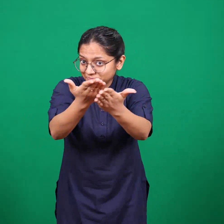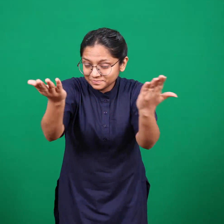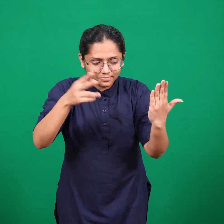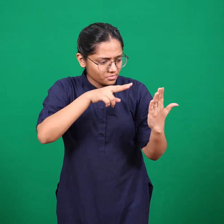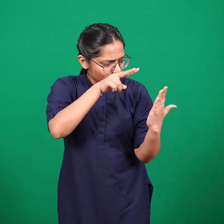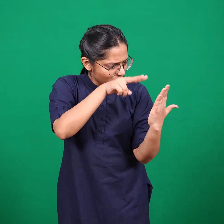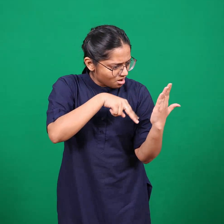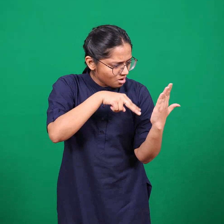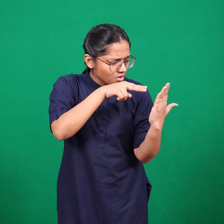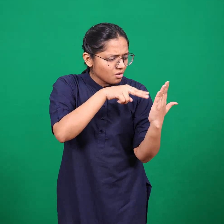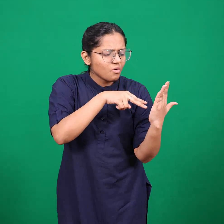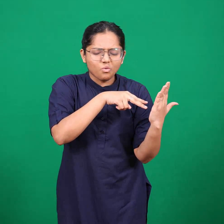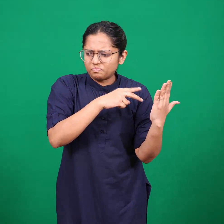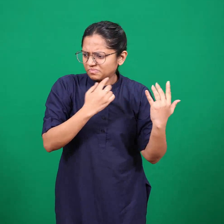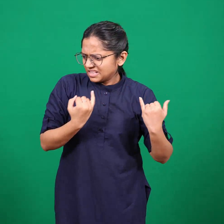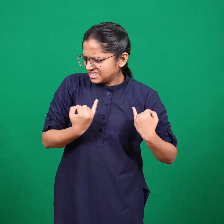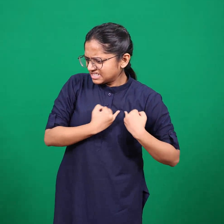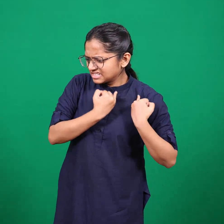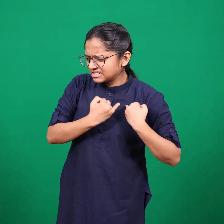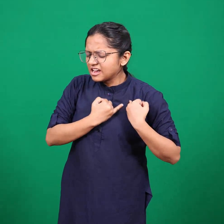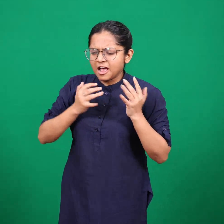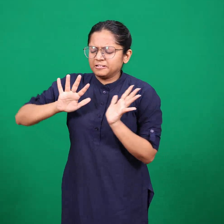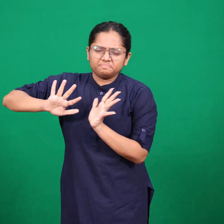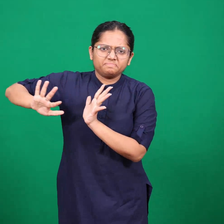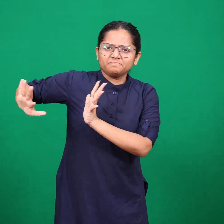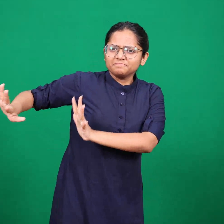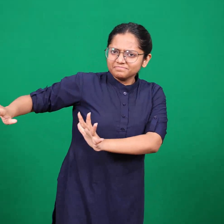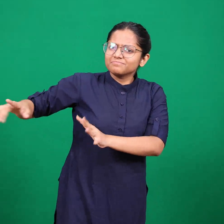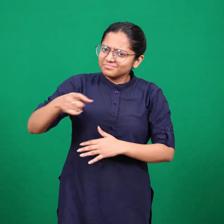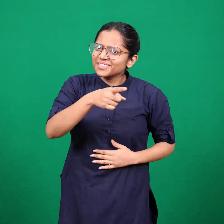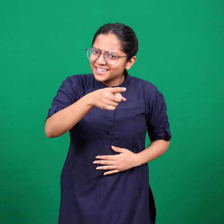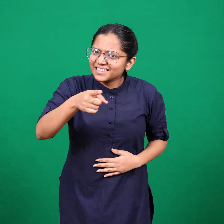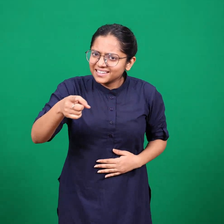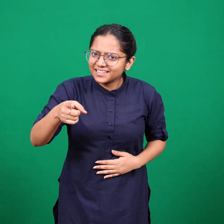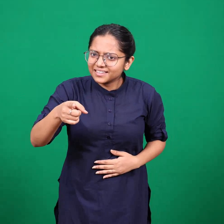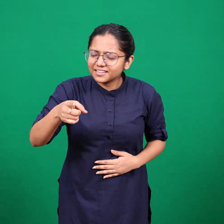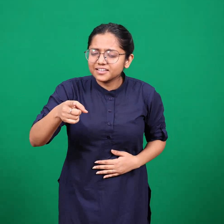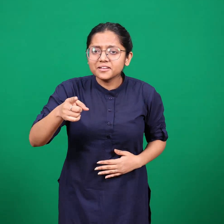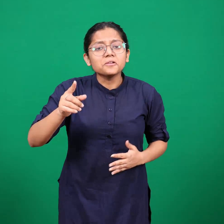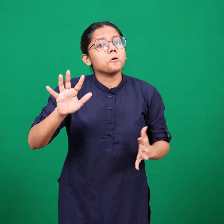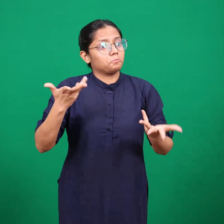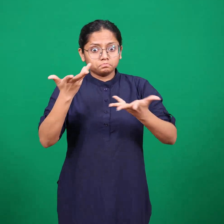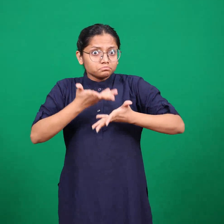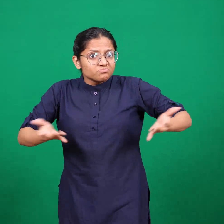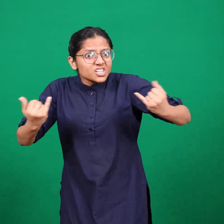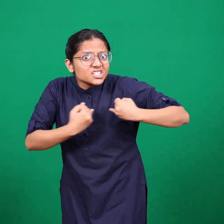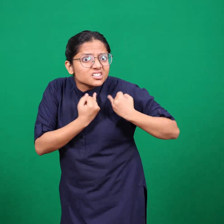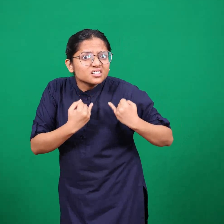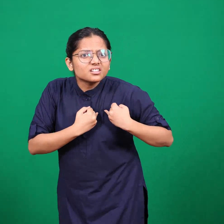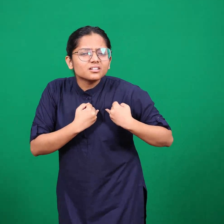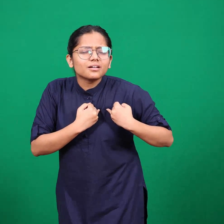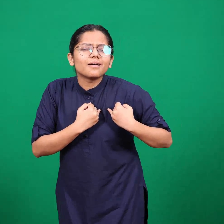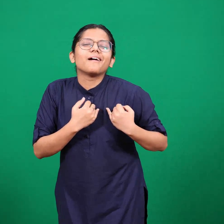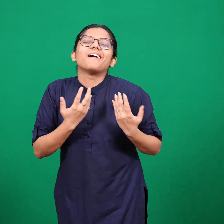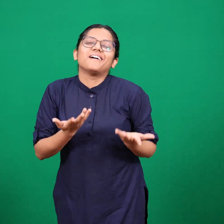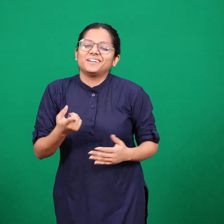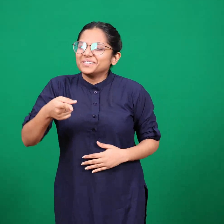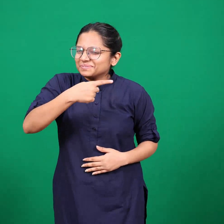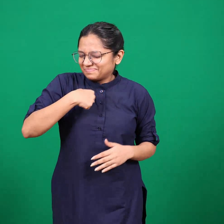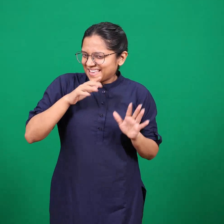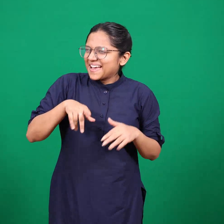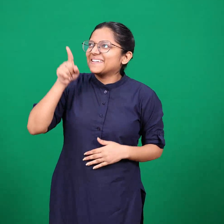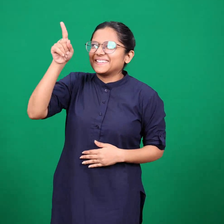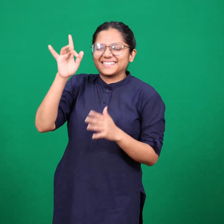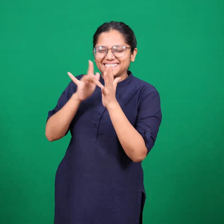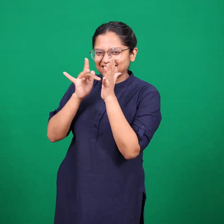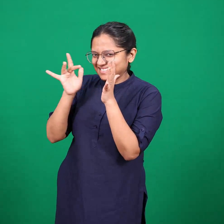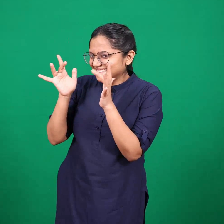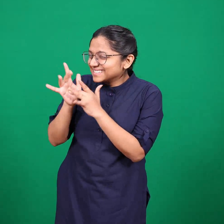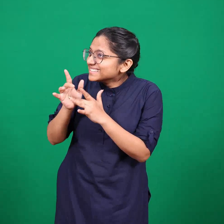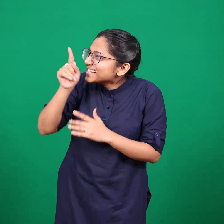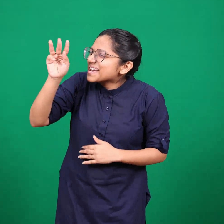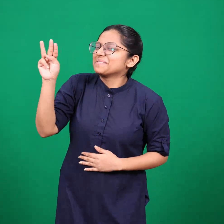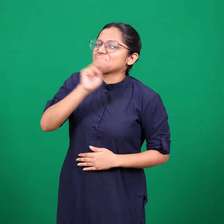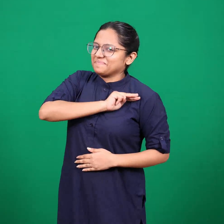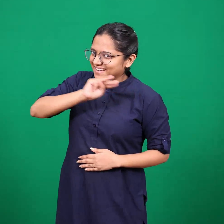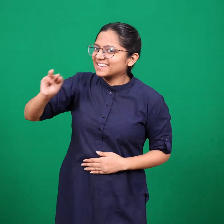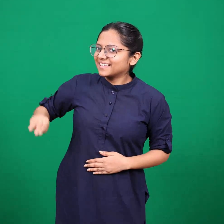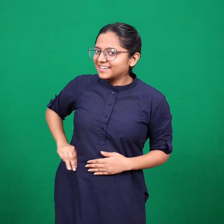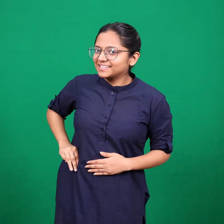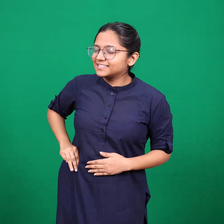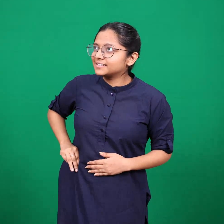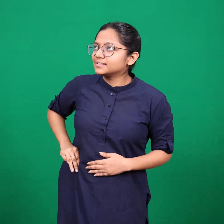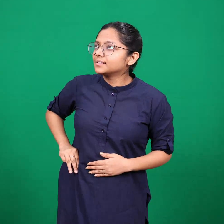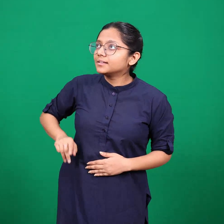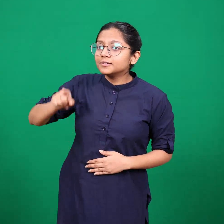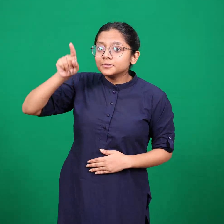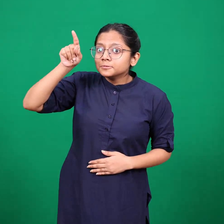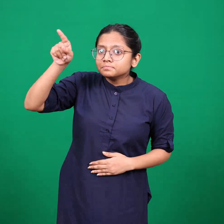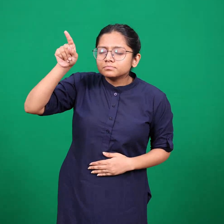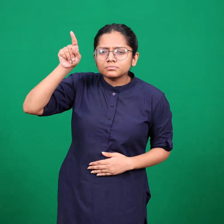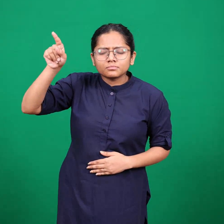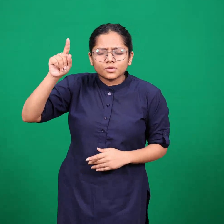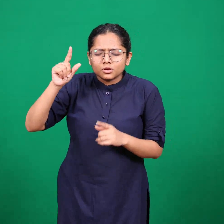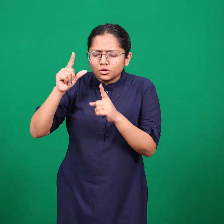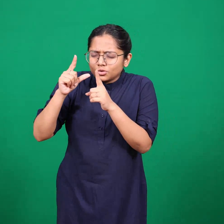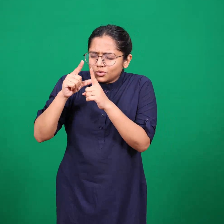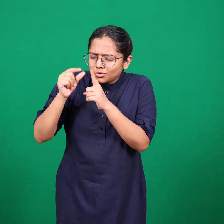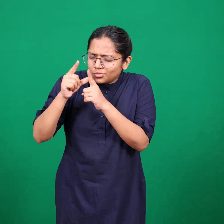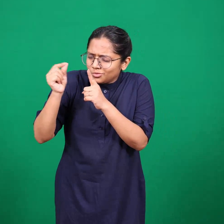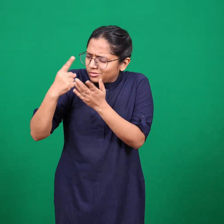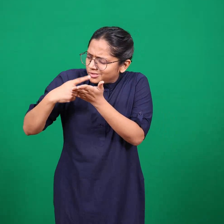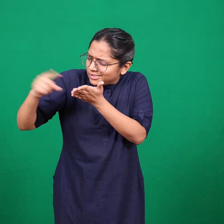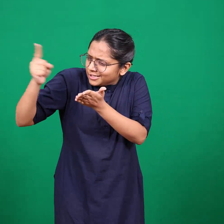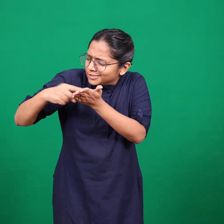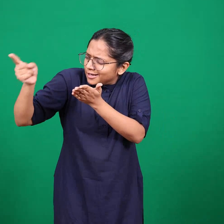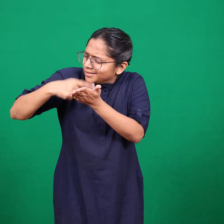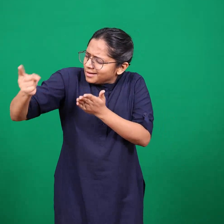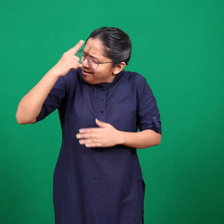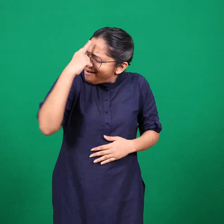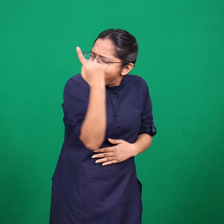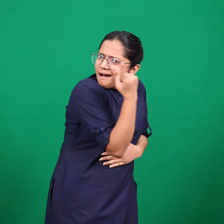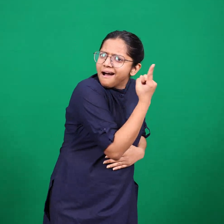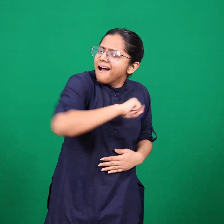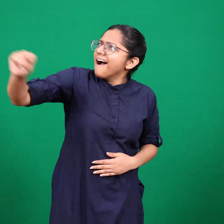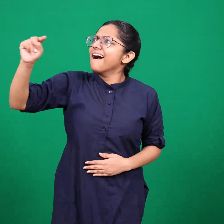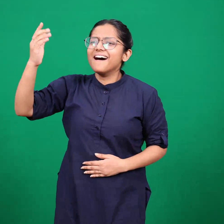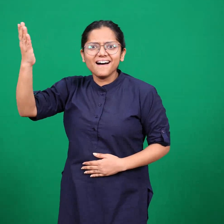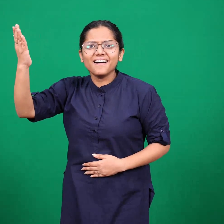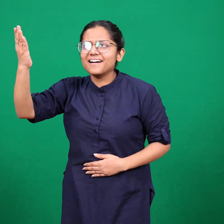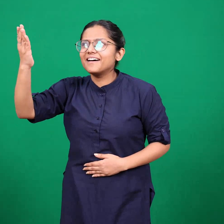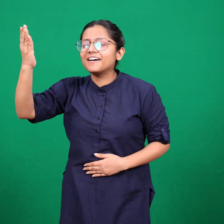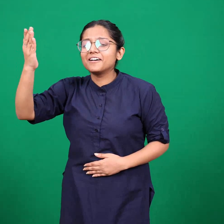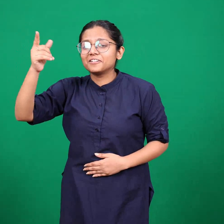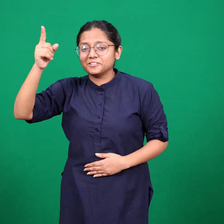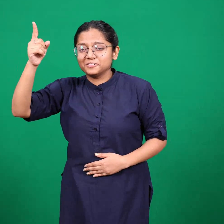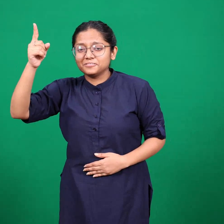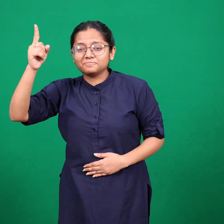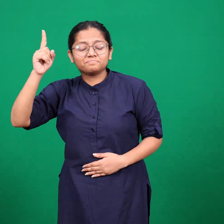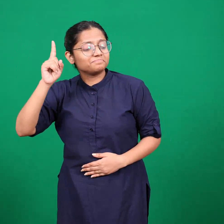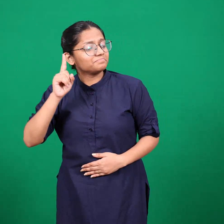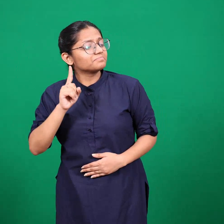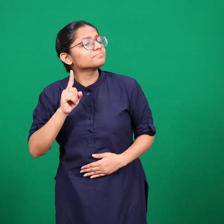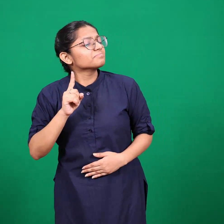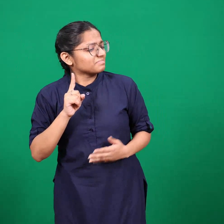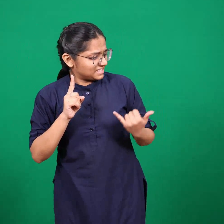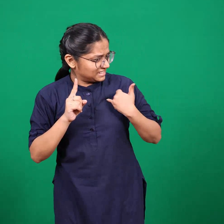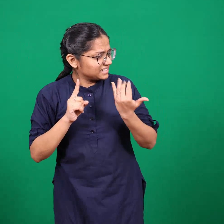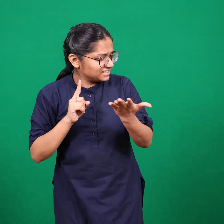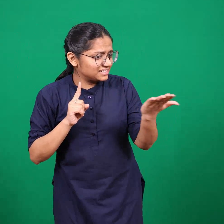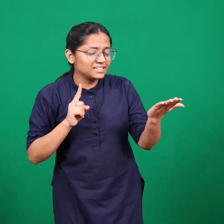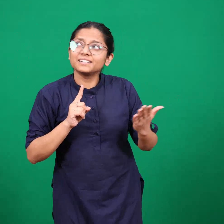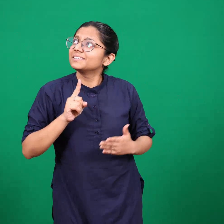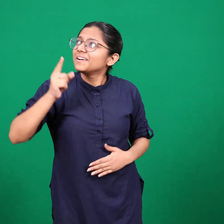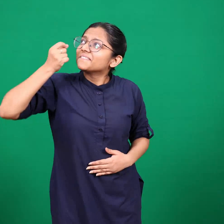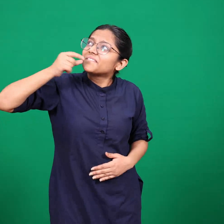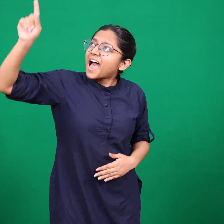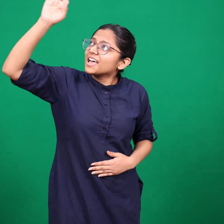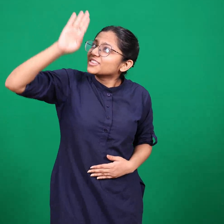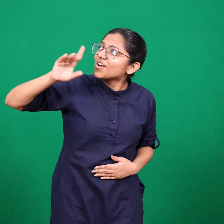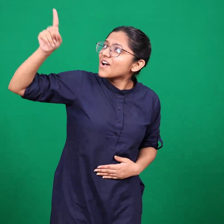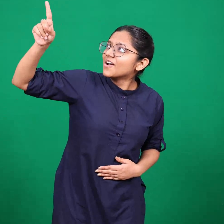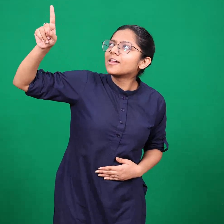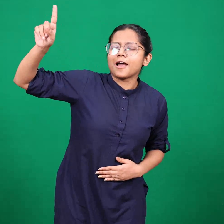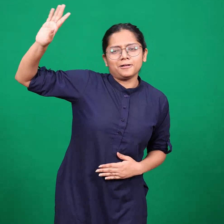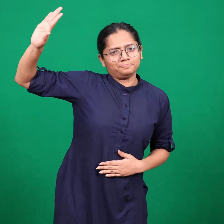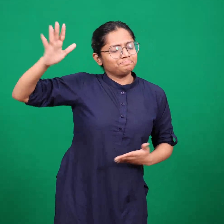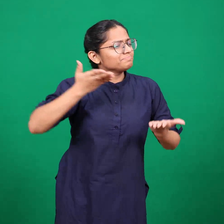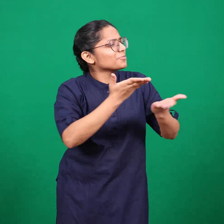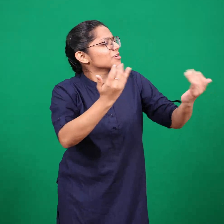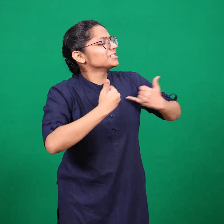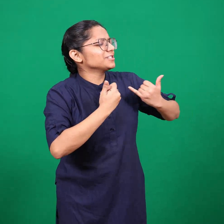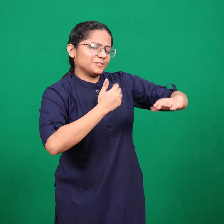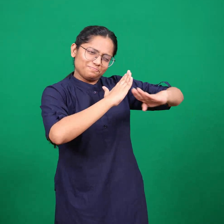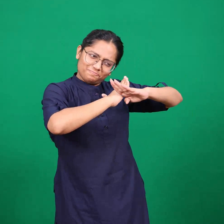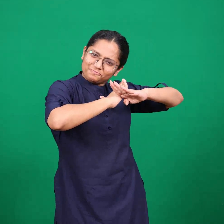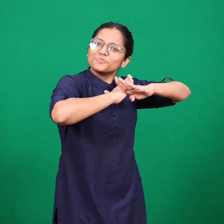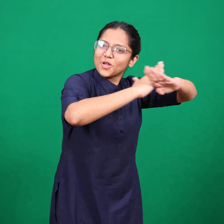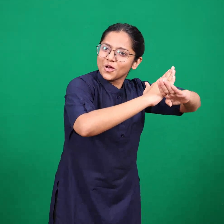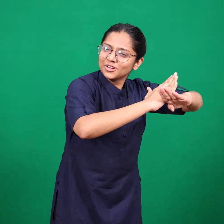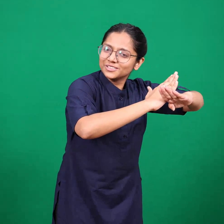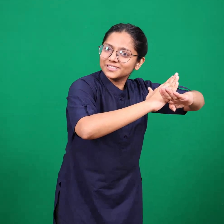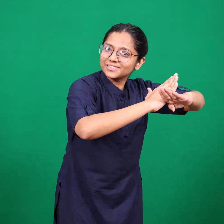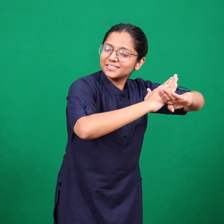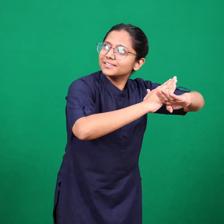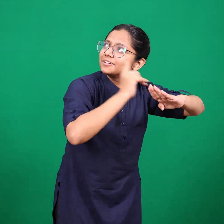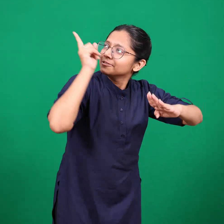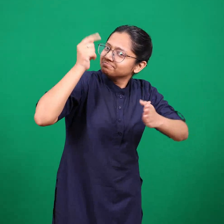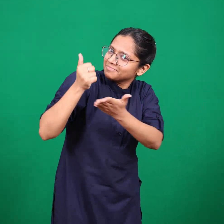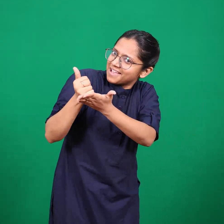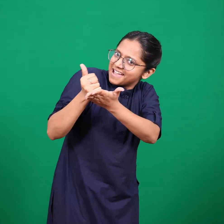But if anyone does sin, we have an advocate before the Father- Jesus Christ, the Righteous One.